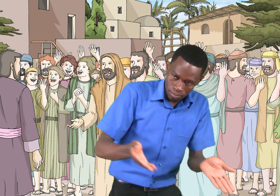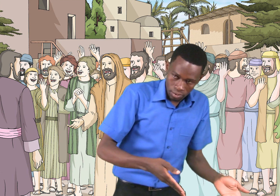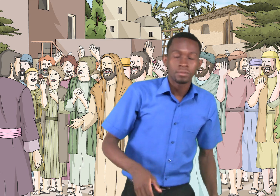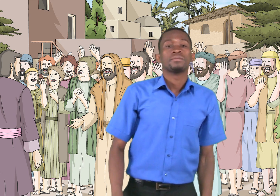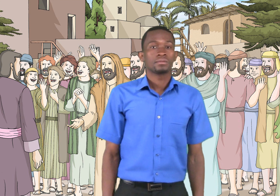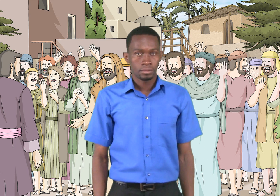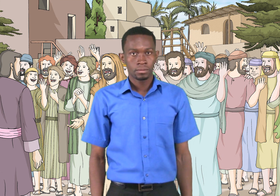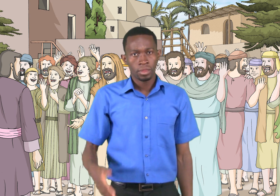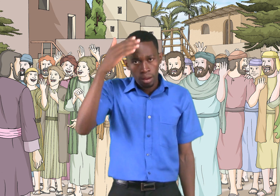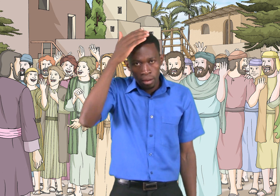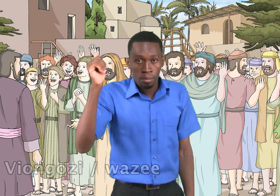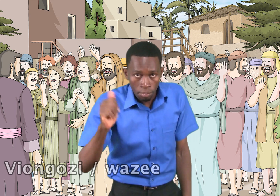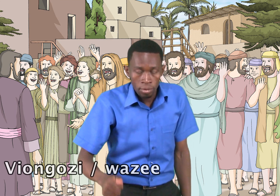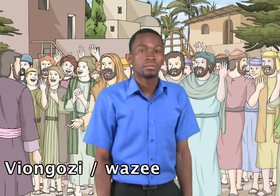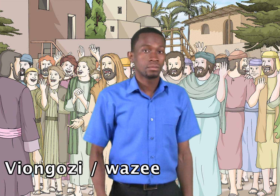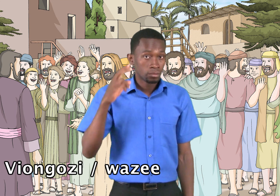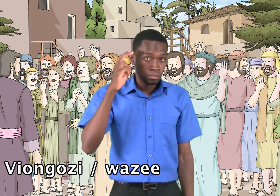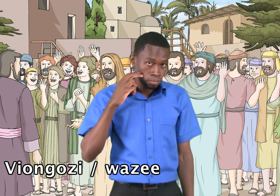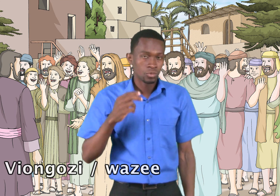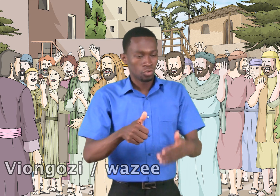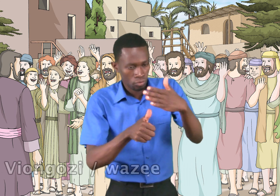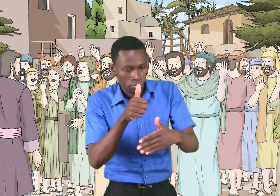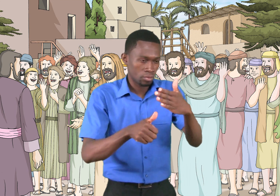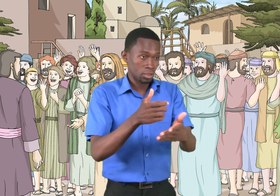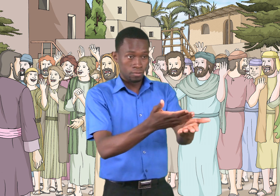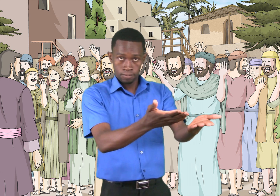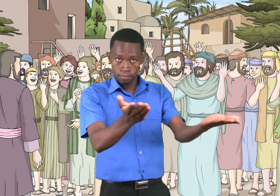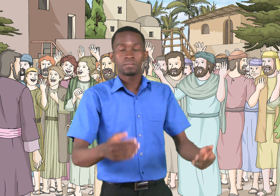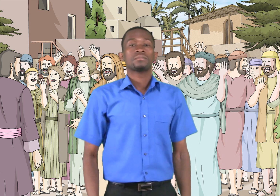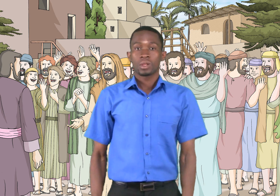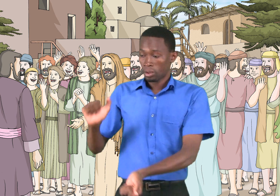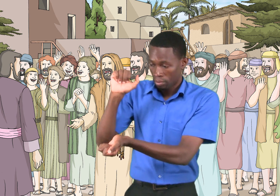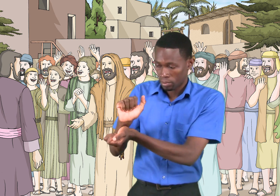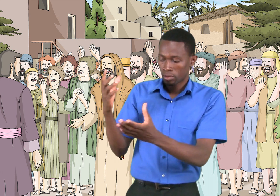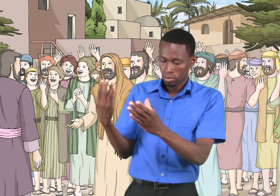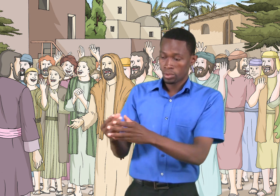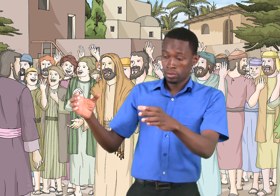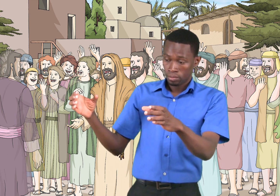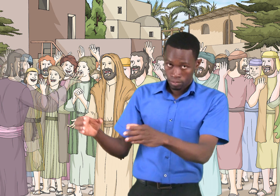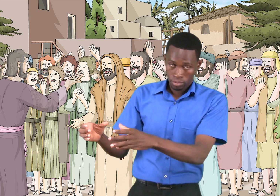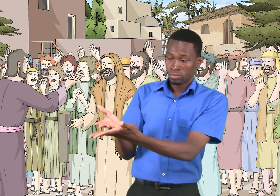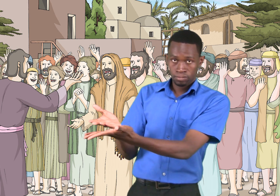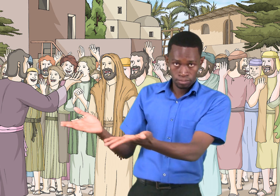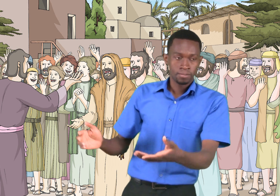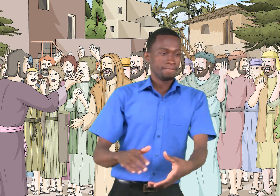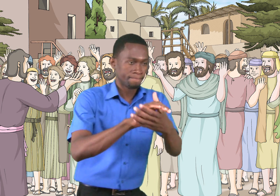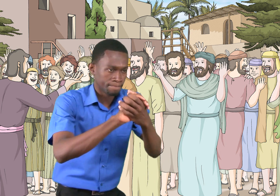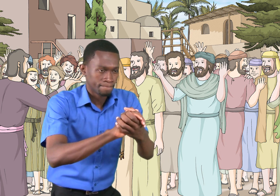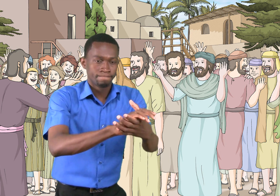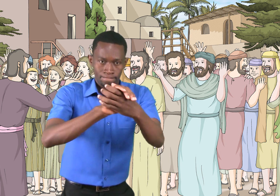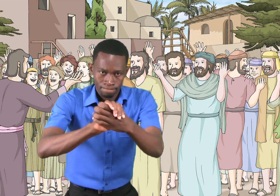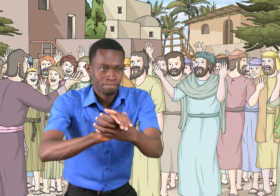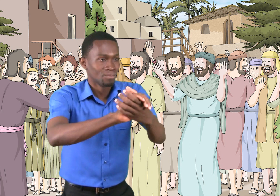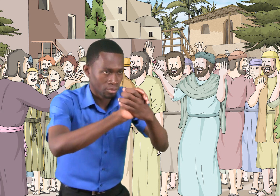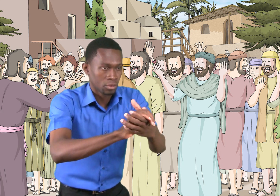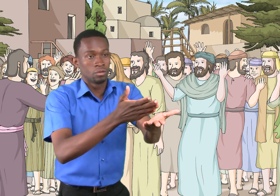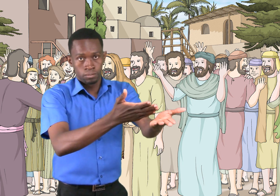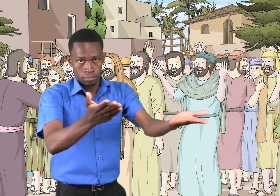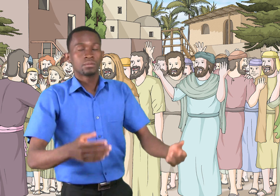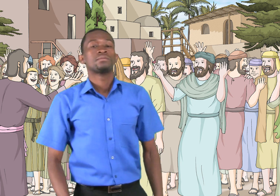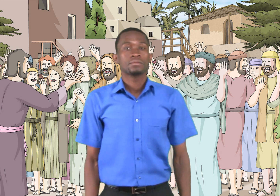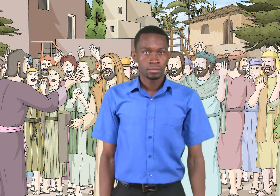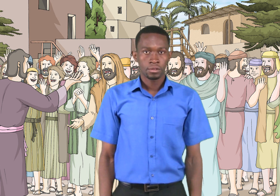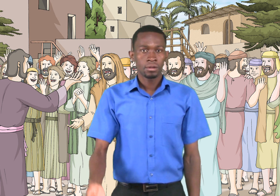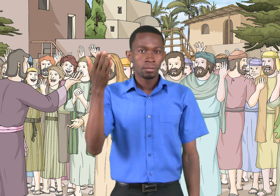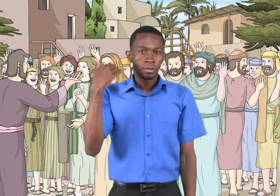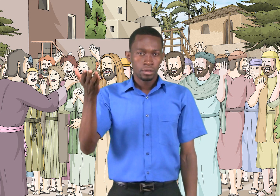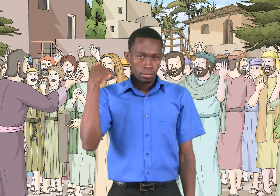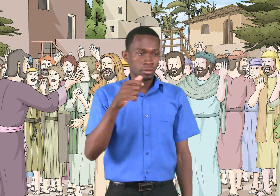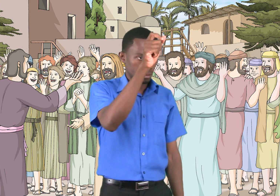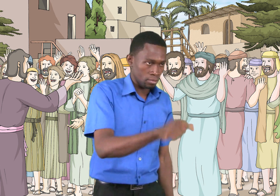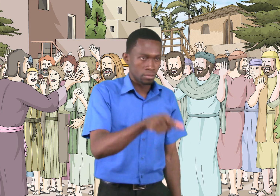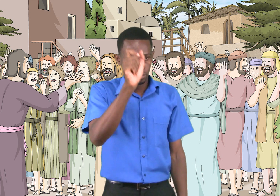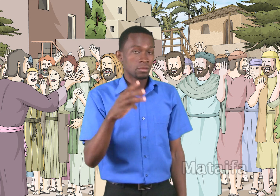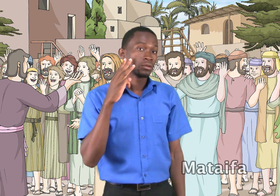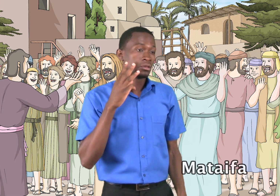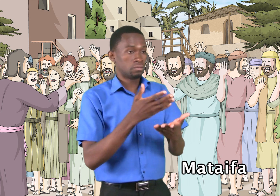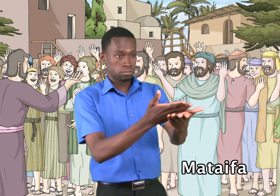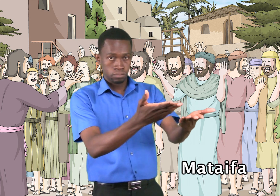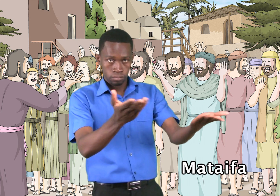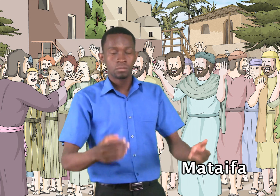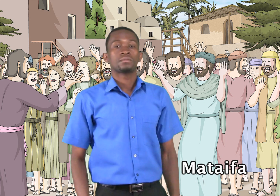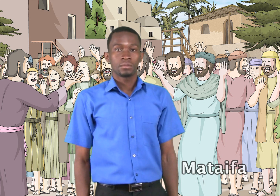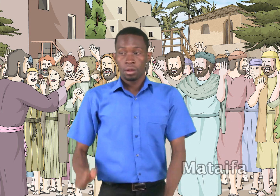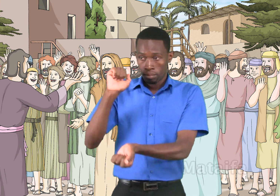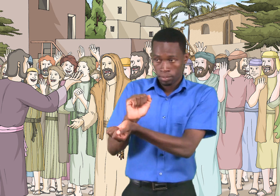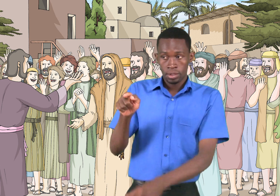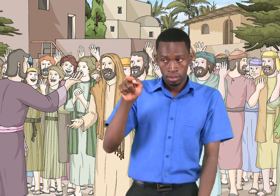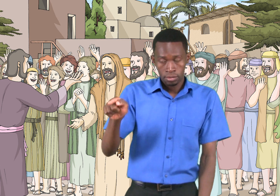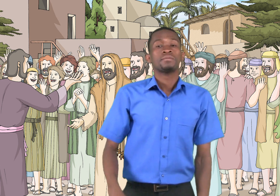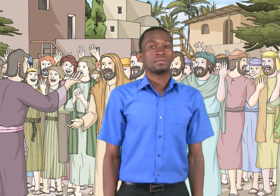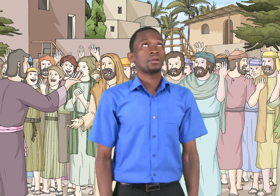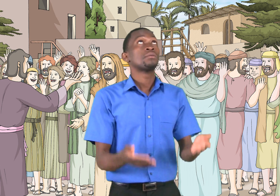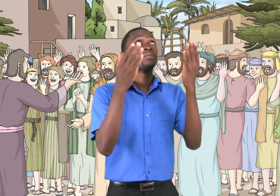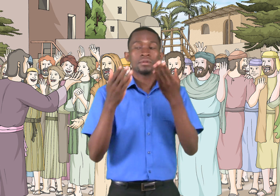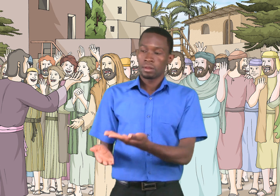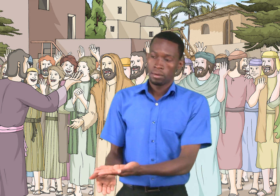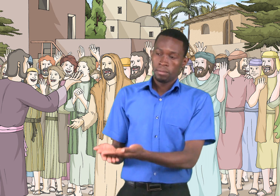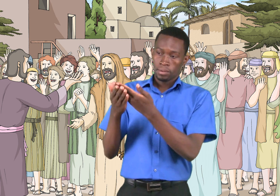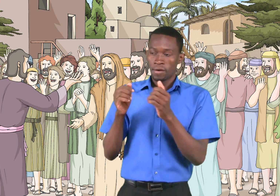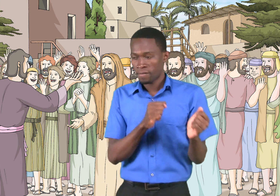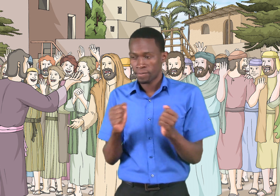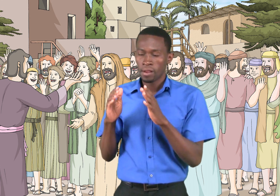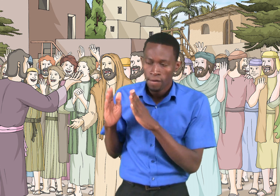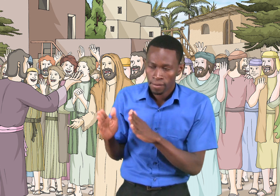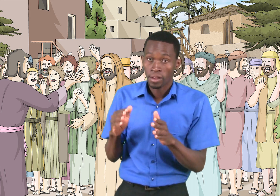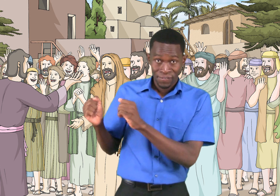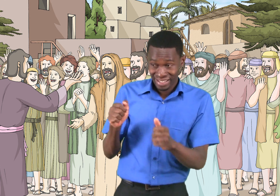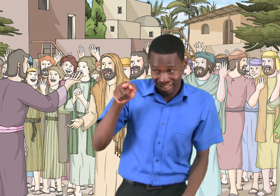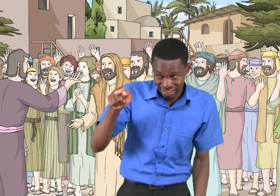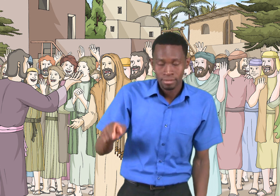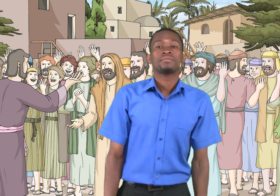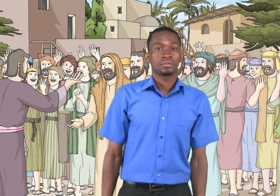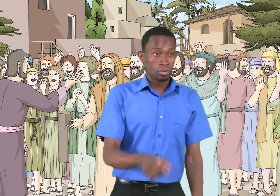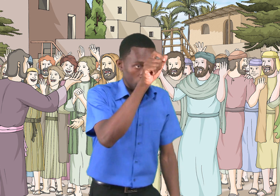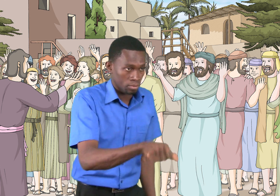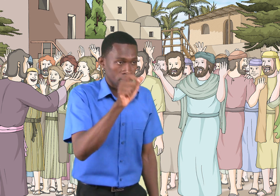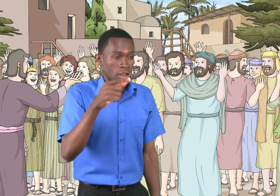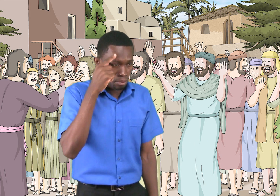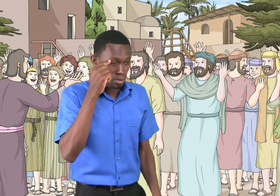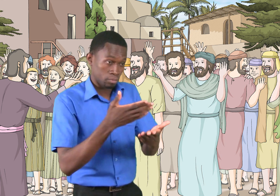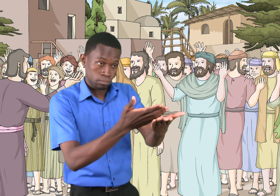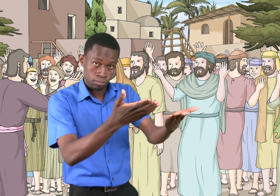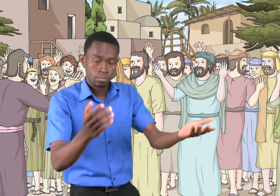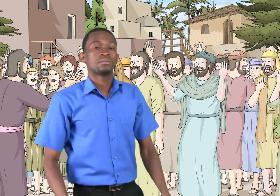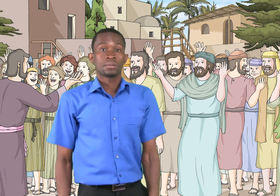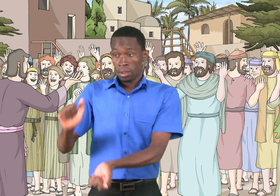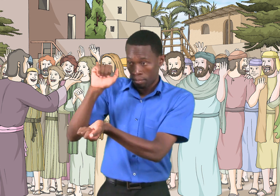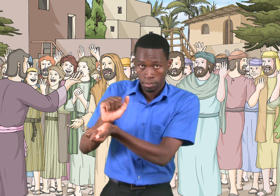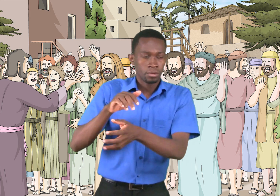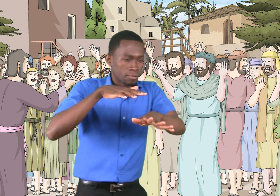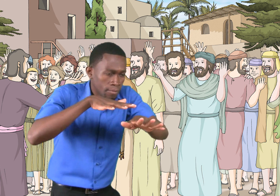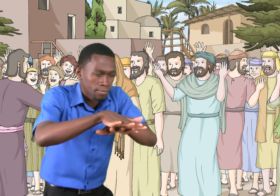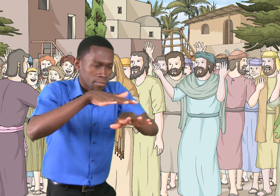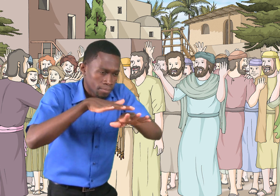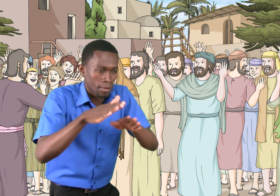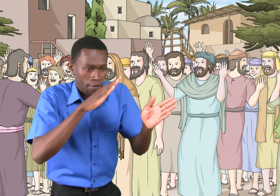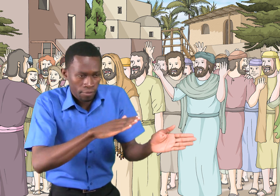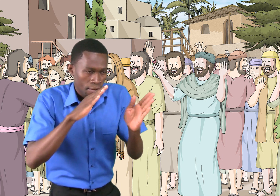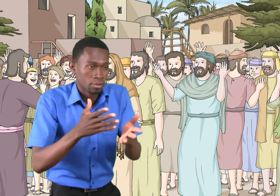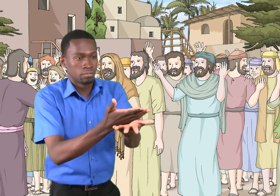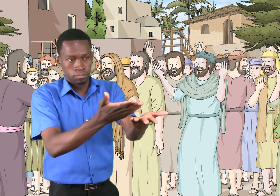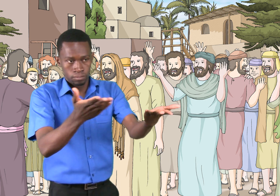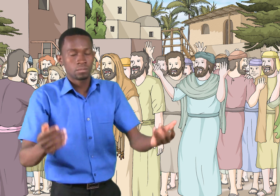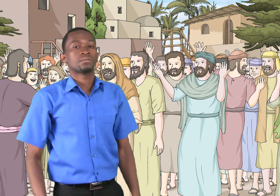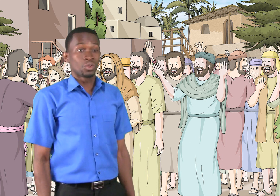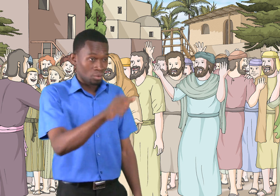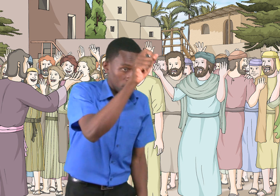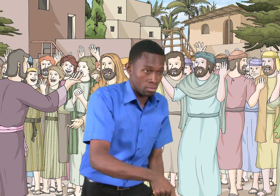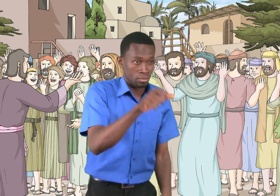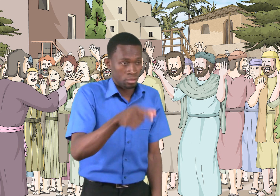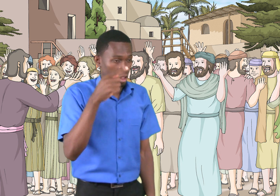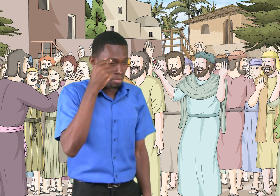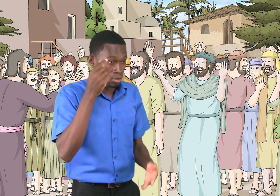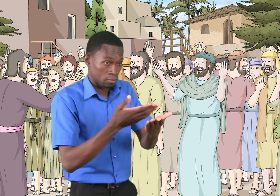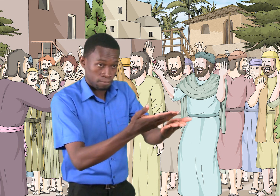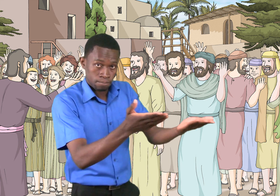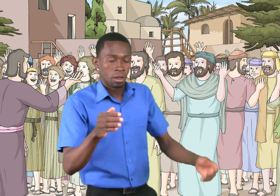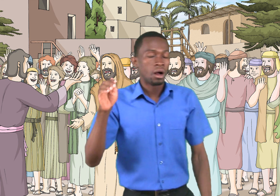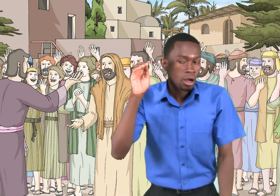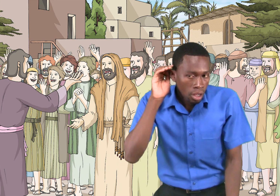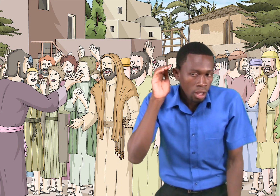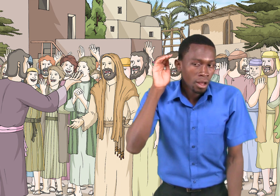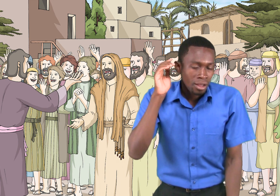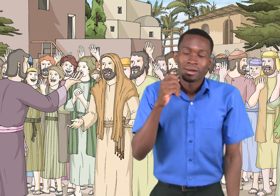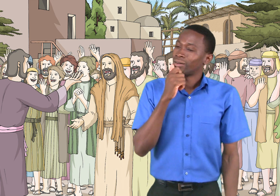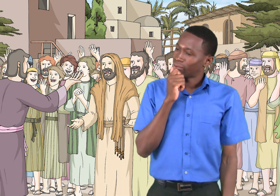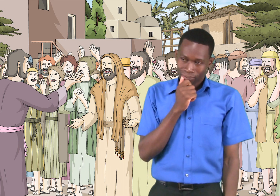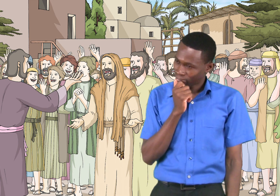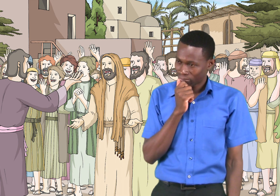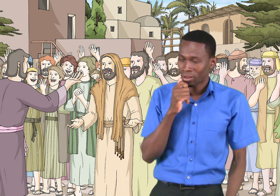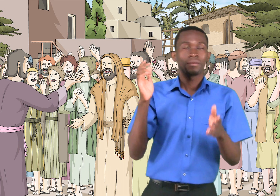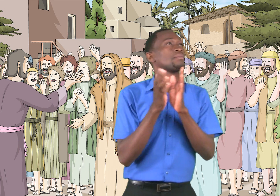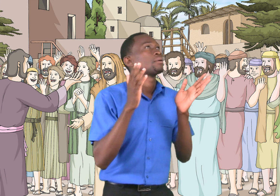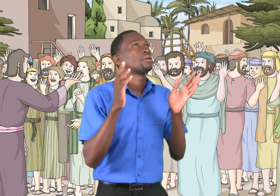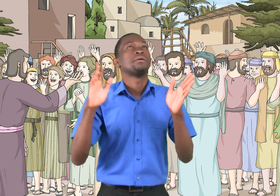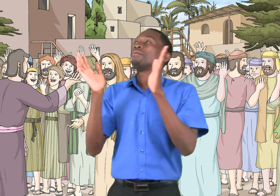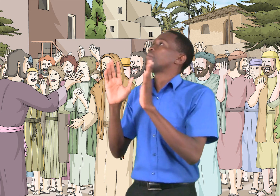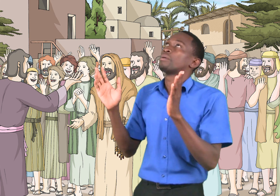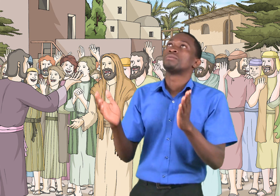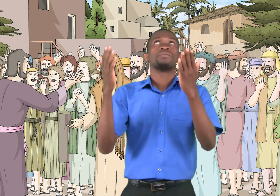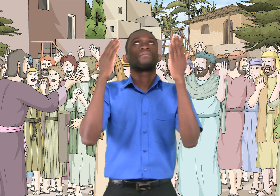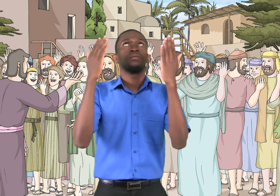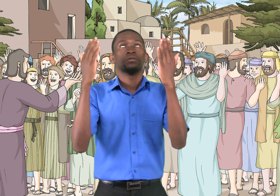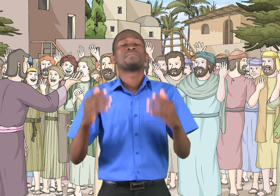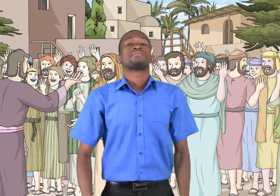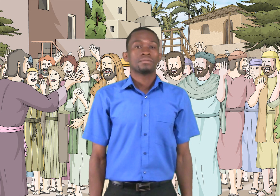Paul greeted them and recounted one by one the things that God had done among the Gentiles through his ministry.